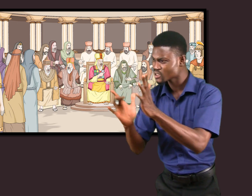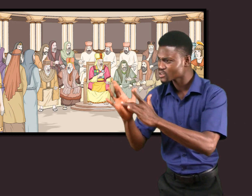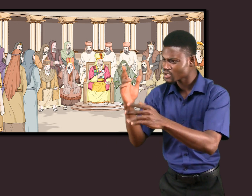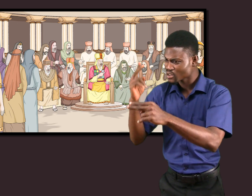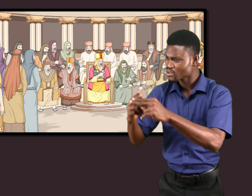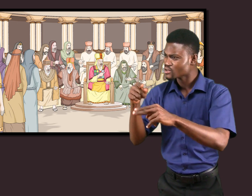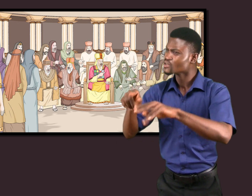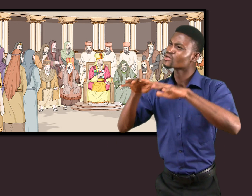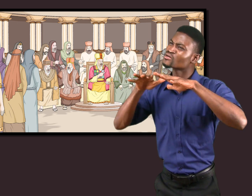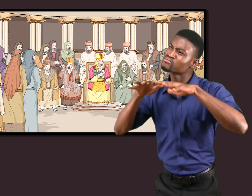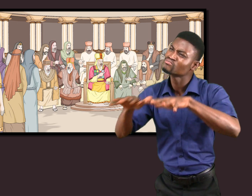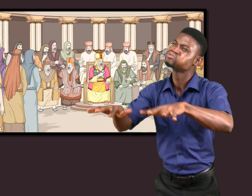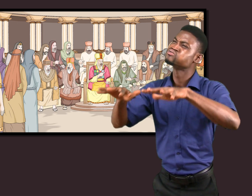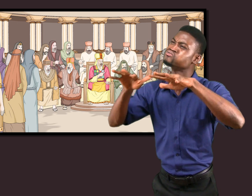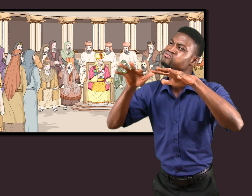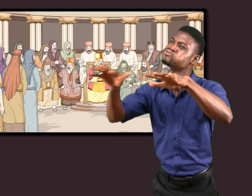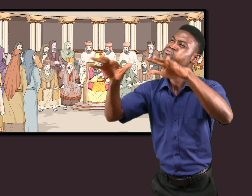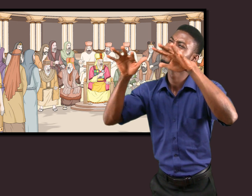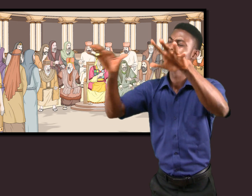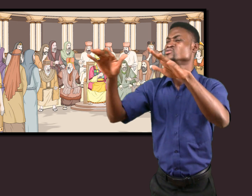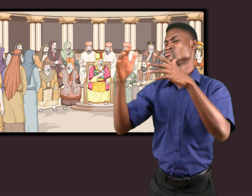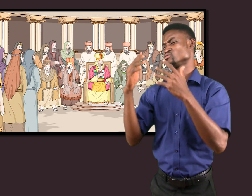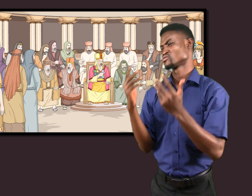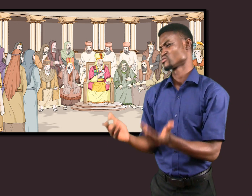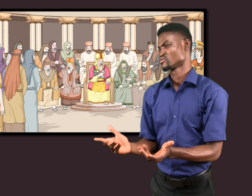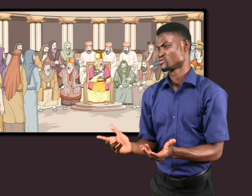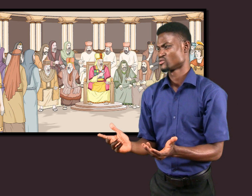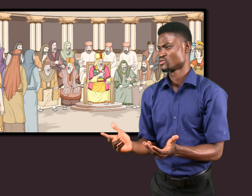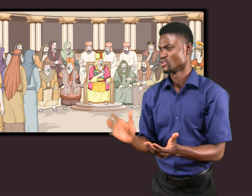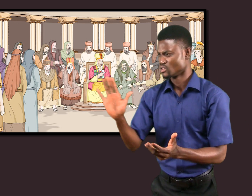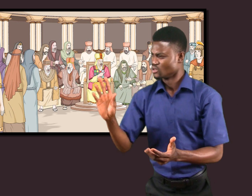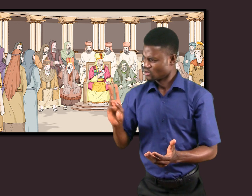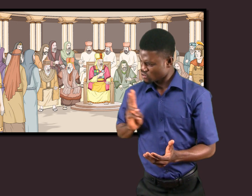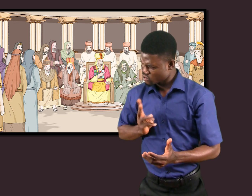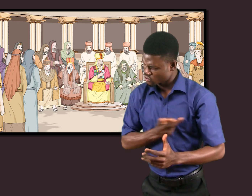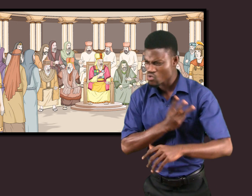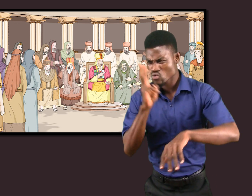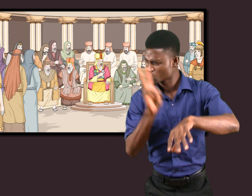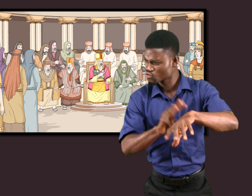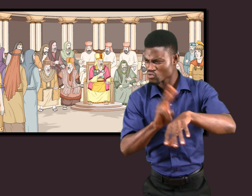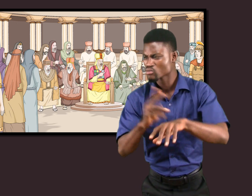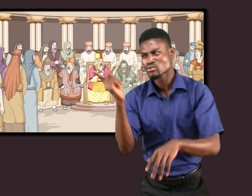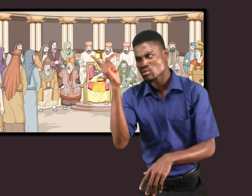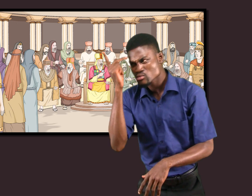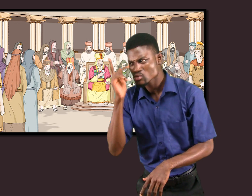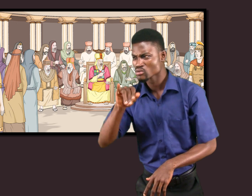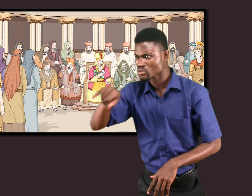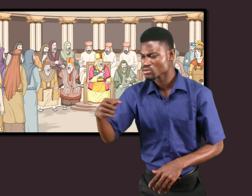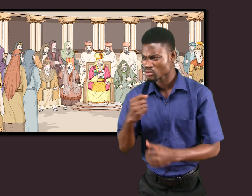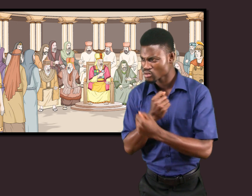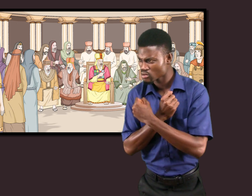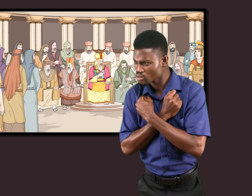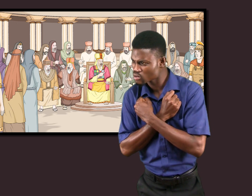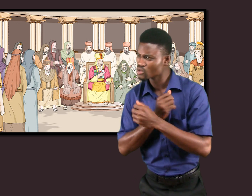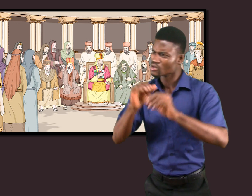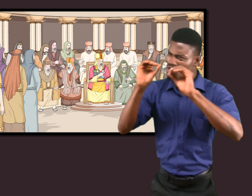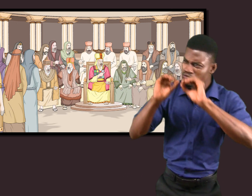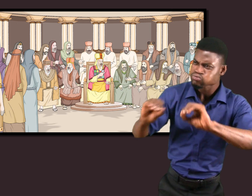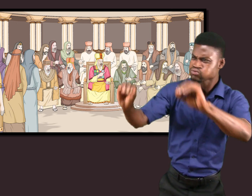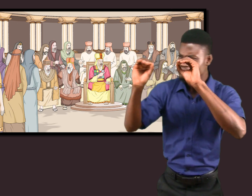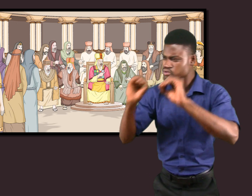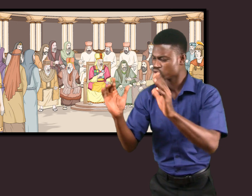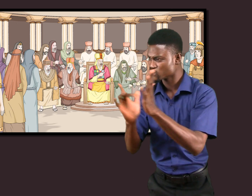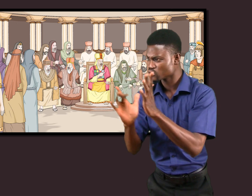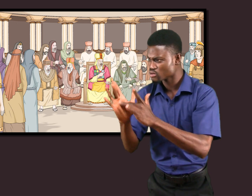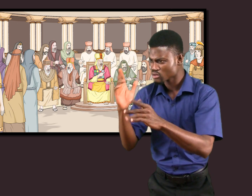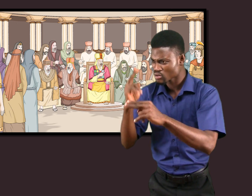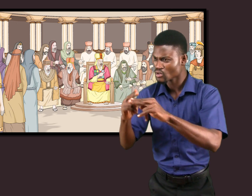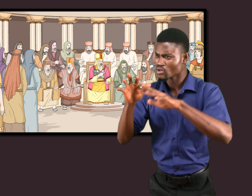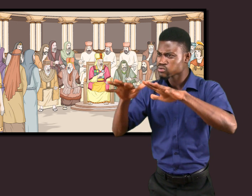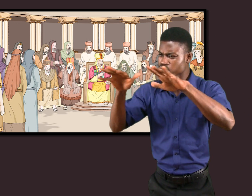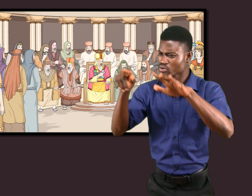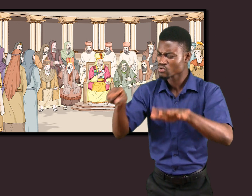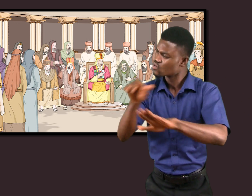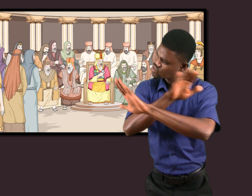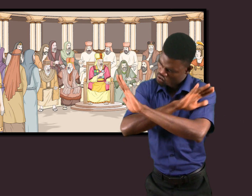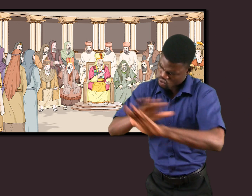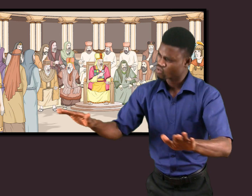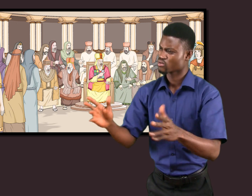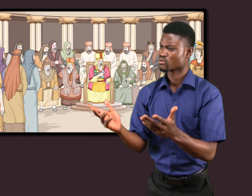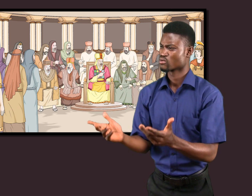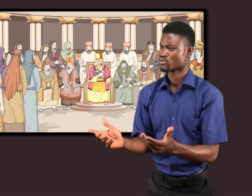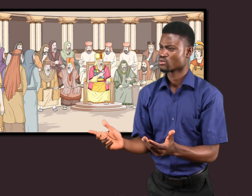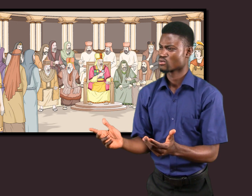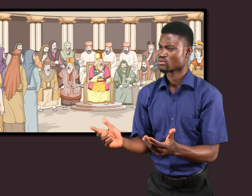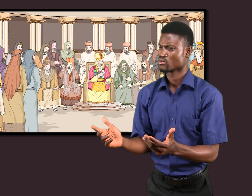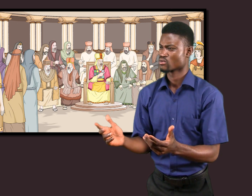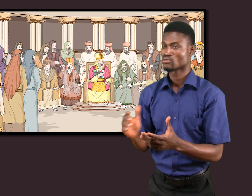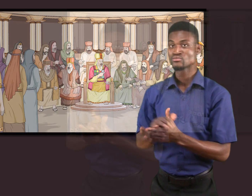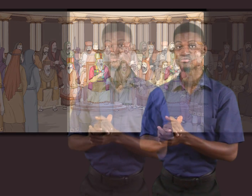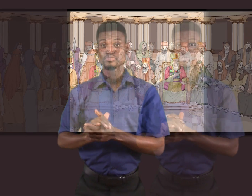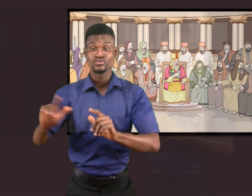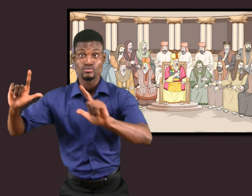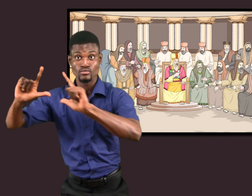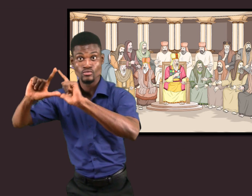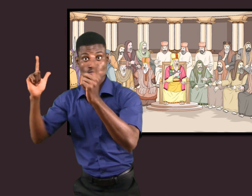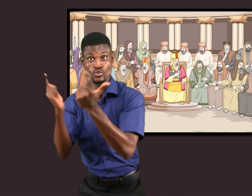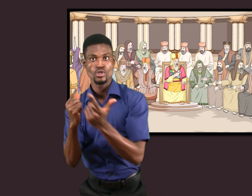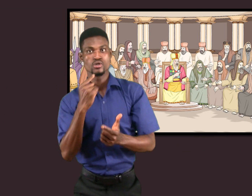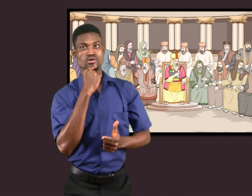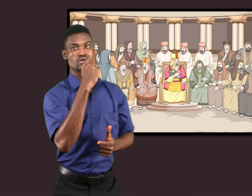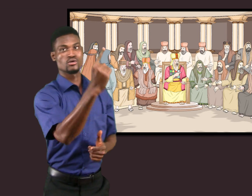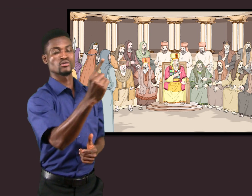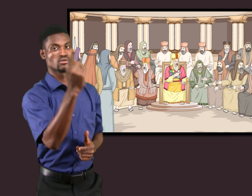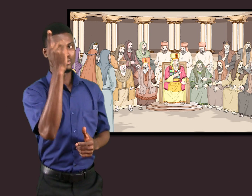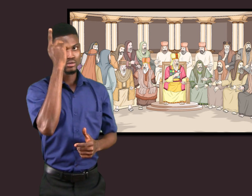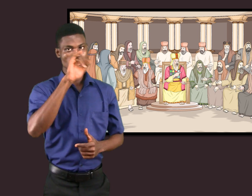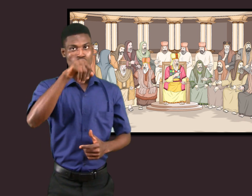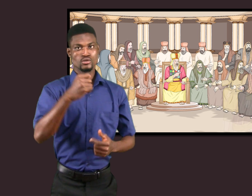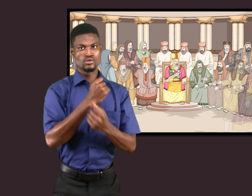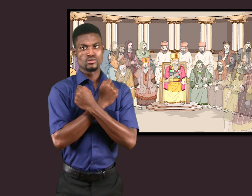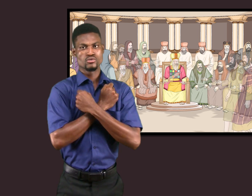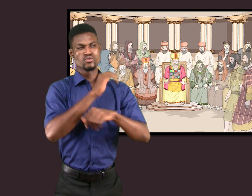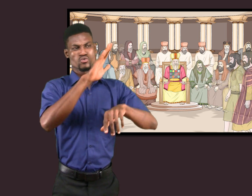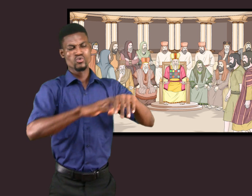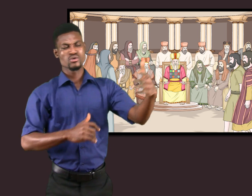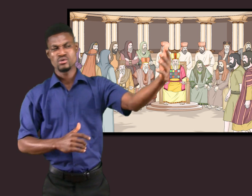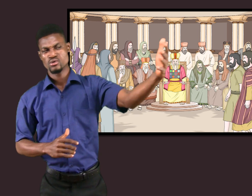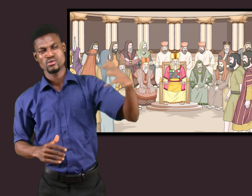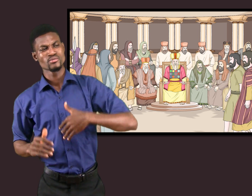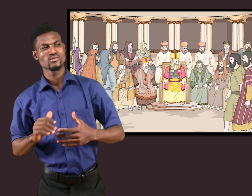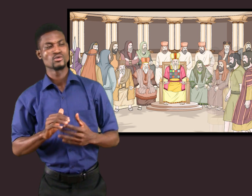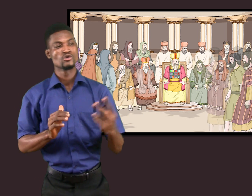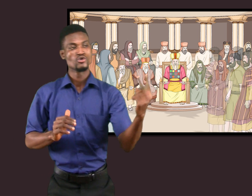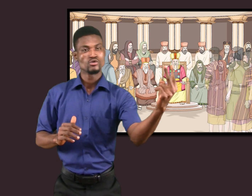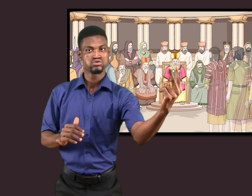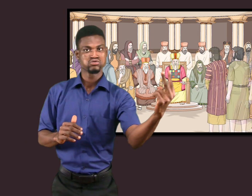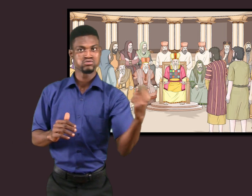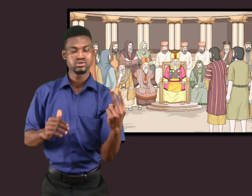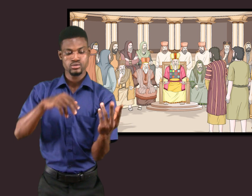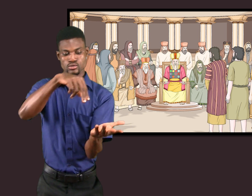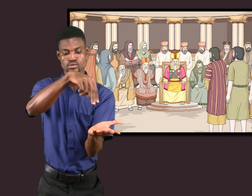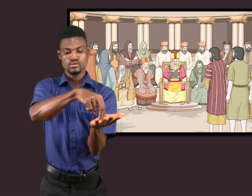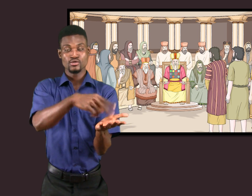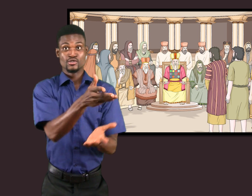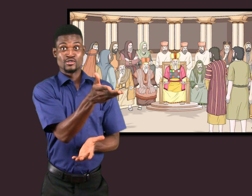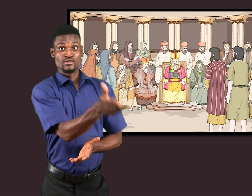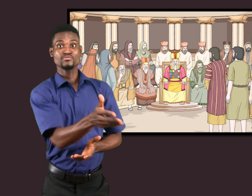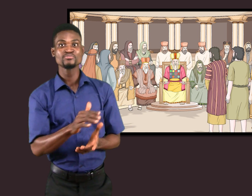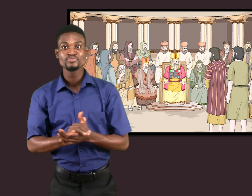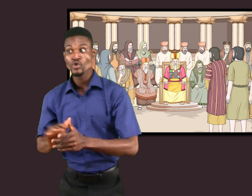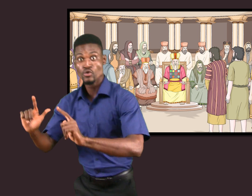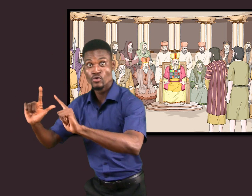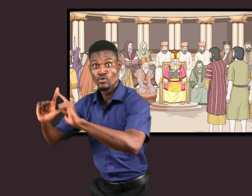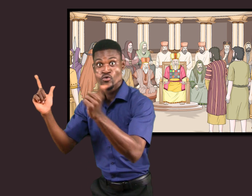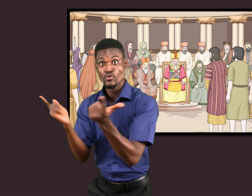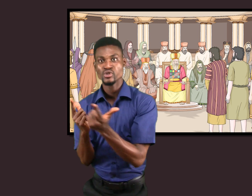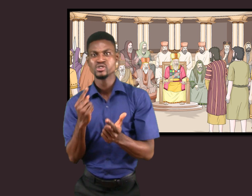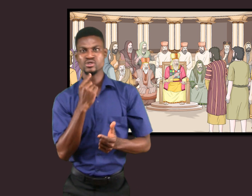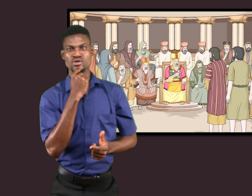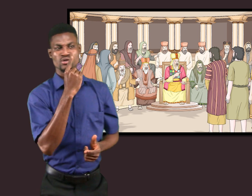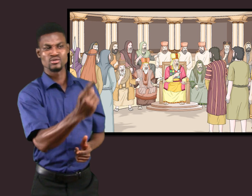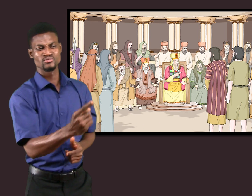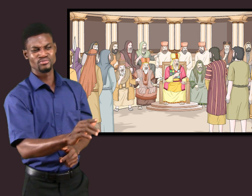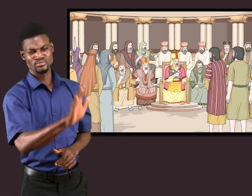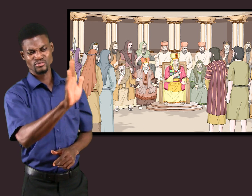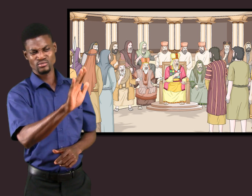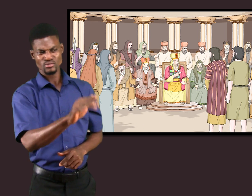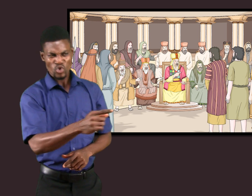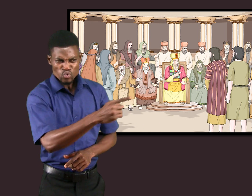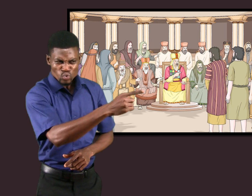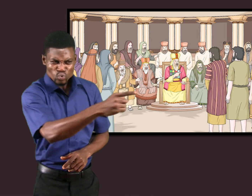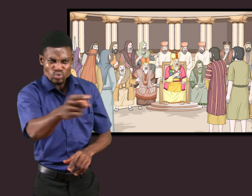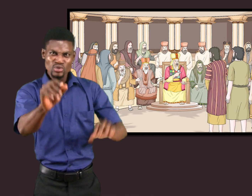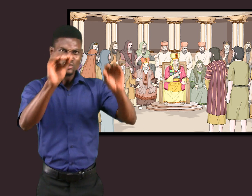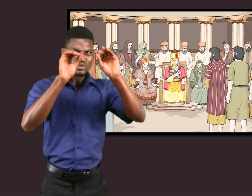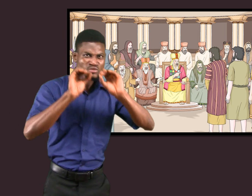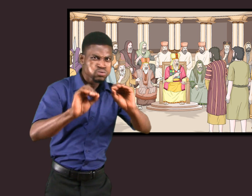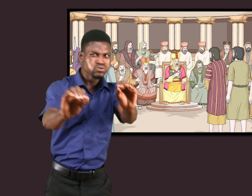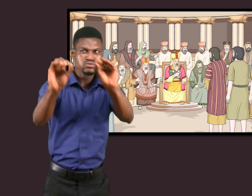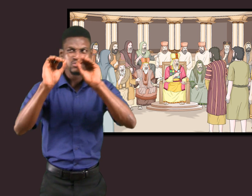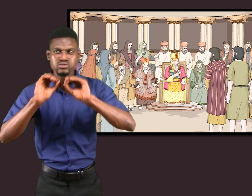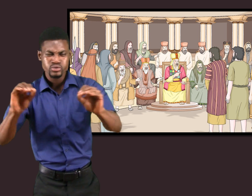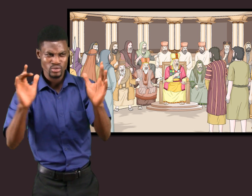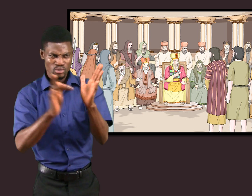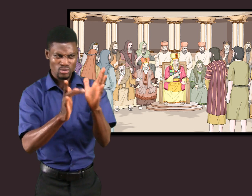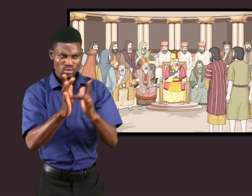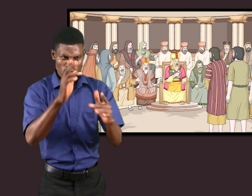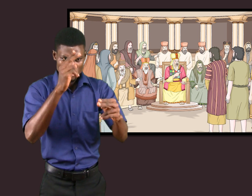But to keep this message from spreading any further among the people, we must warn them not to speak to anyone in this name.”